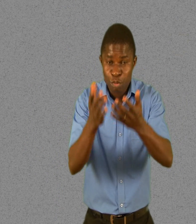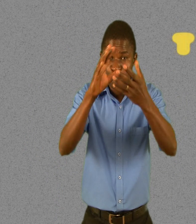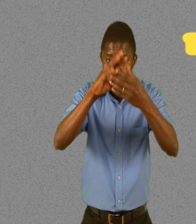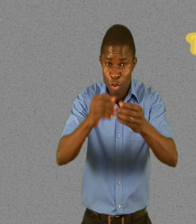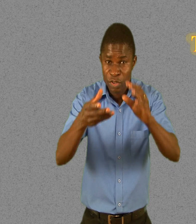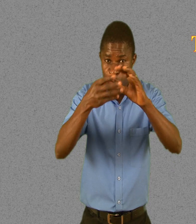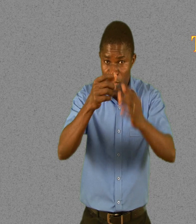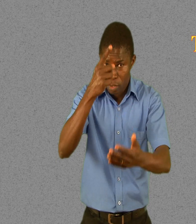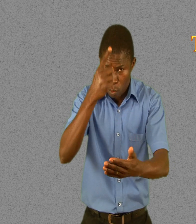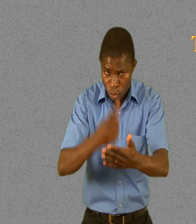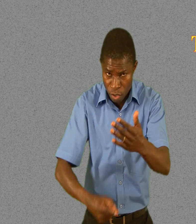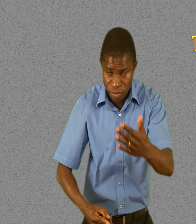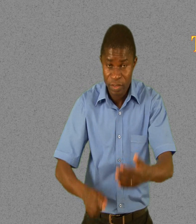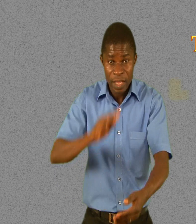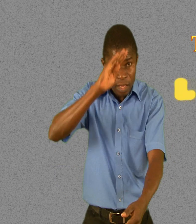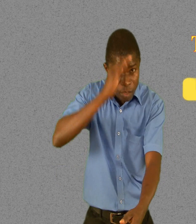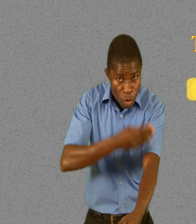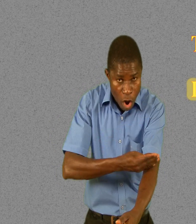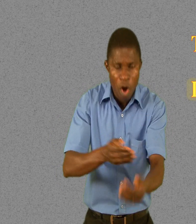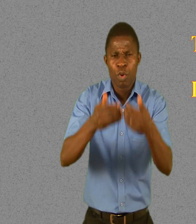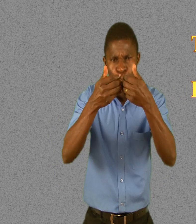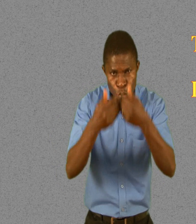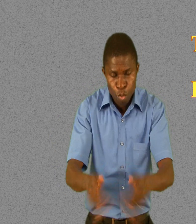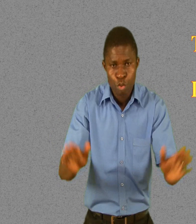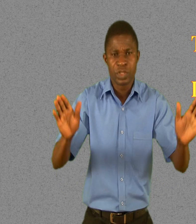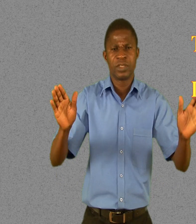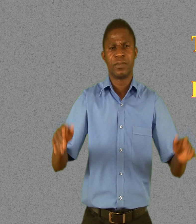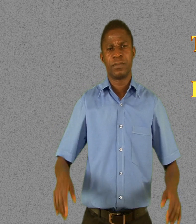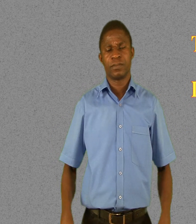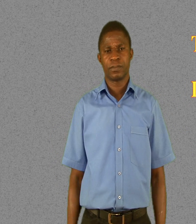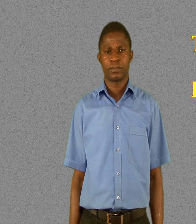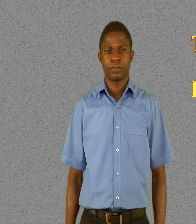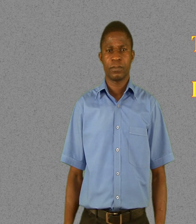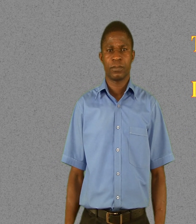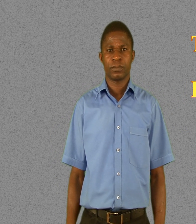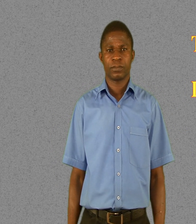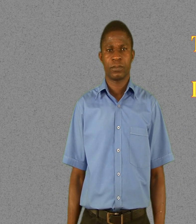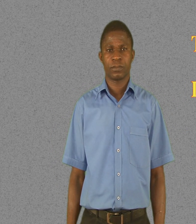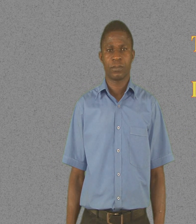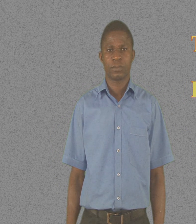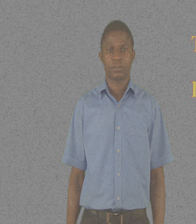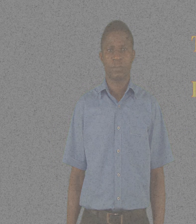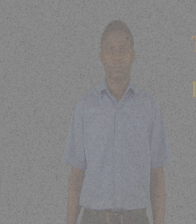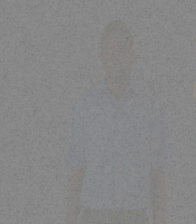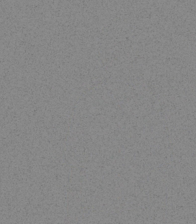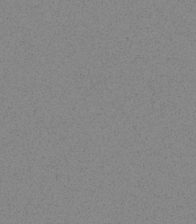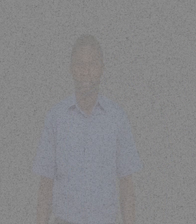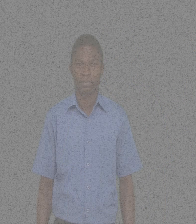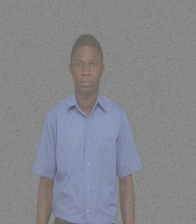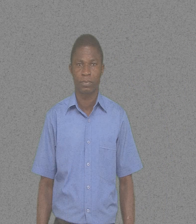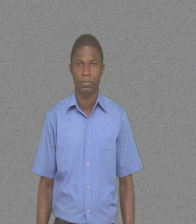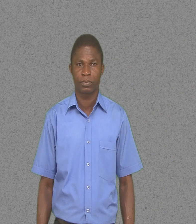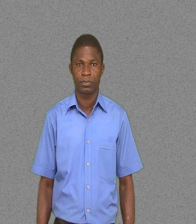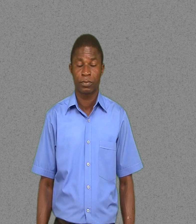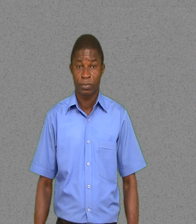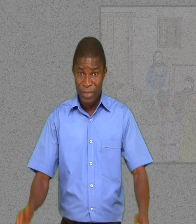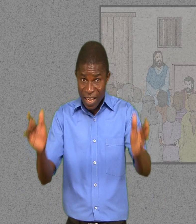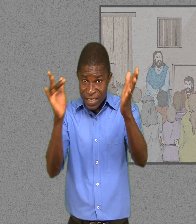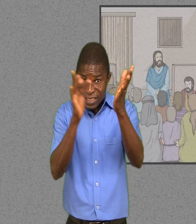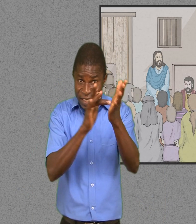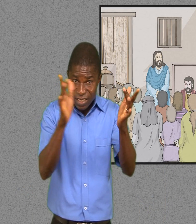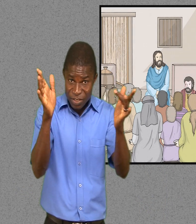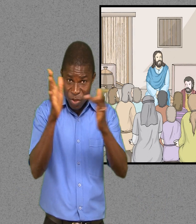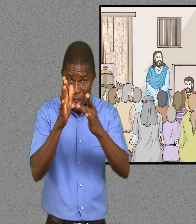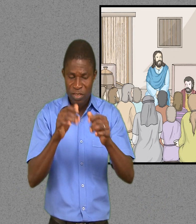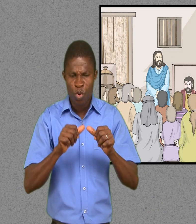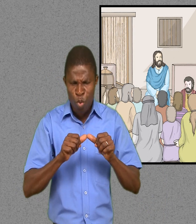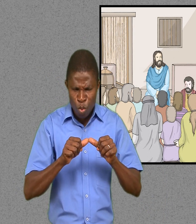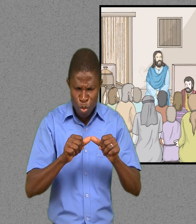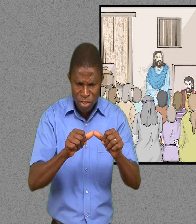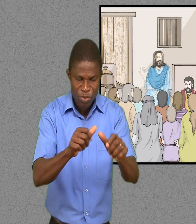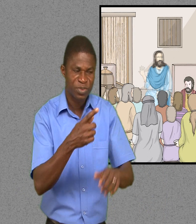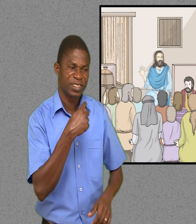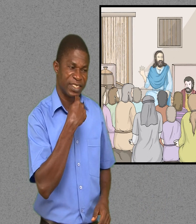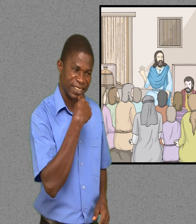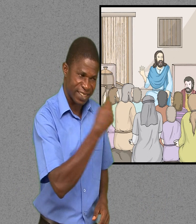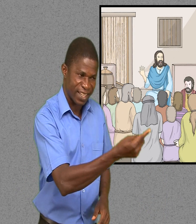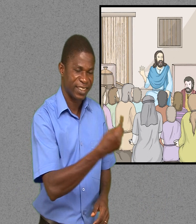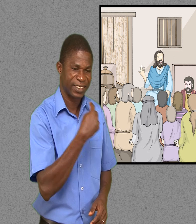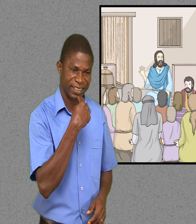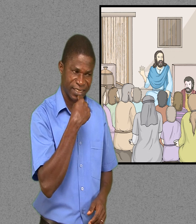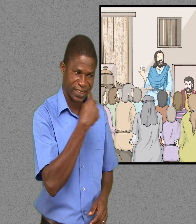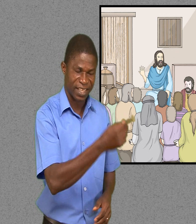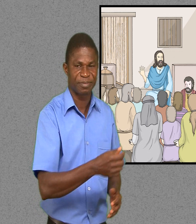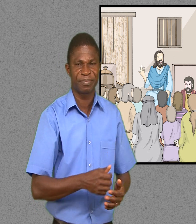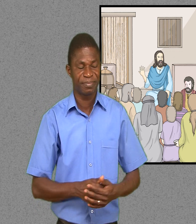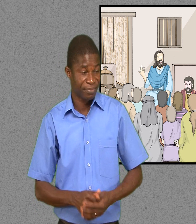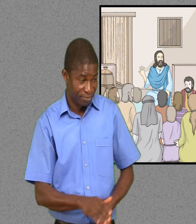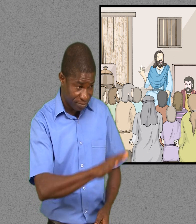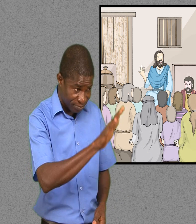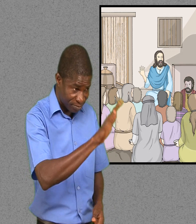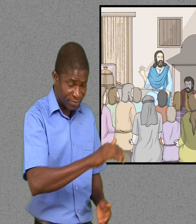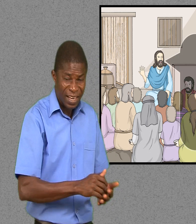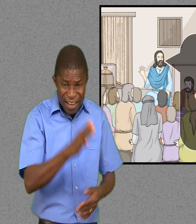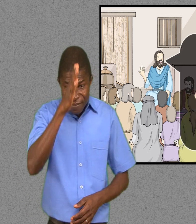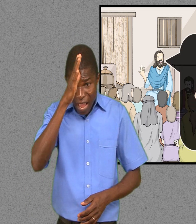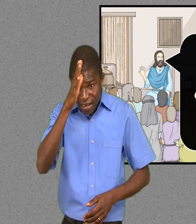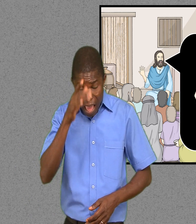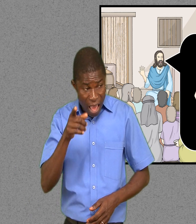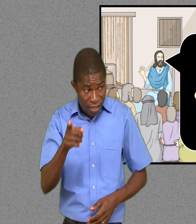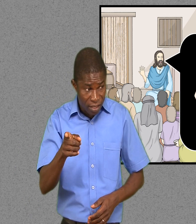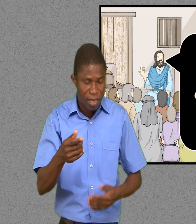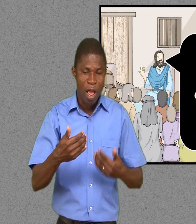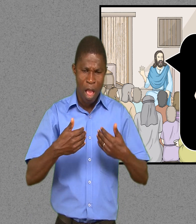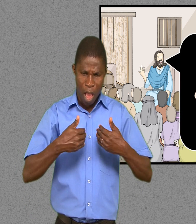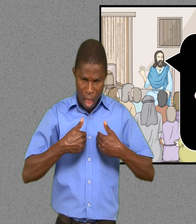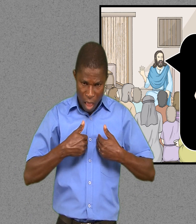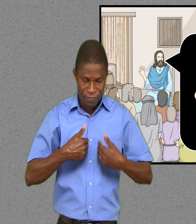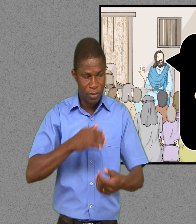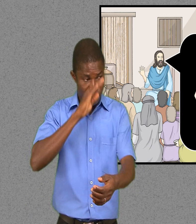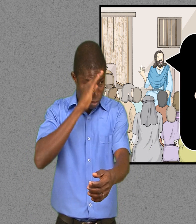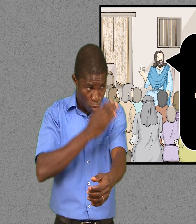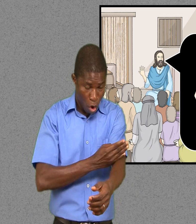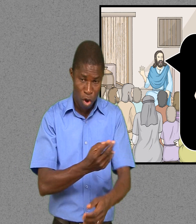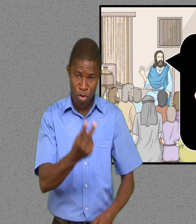Then Jesus said, “There was a man who had two sons.